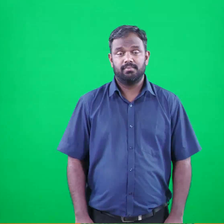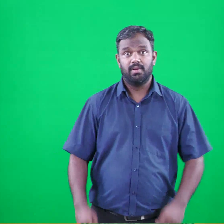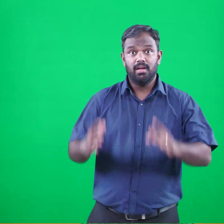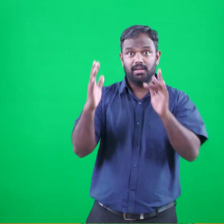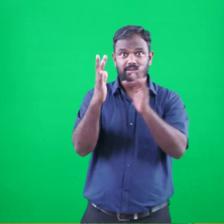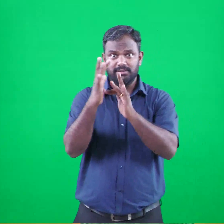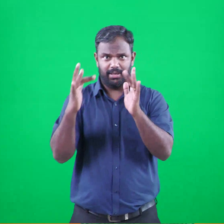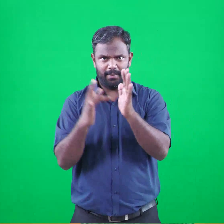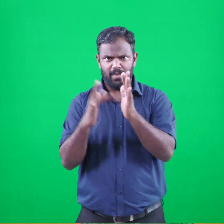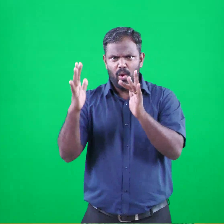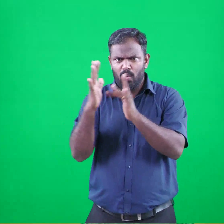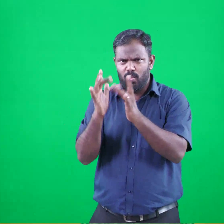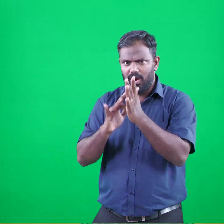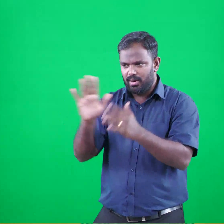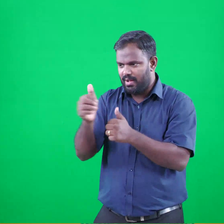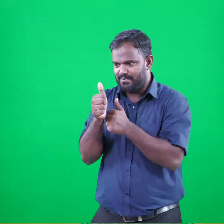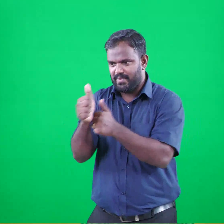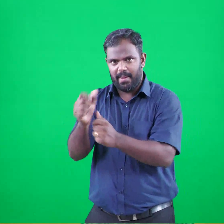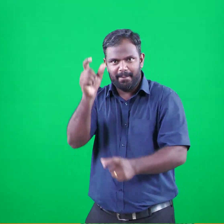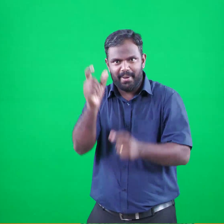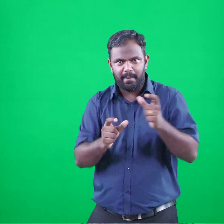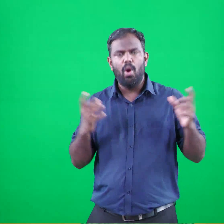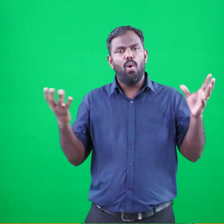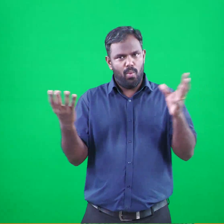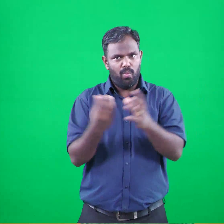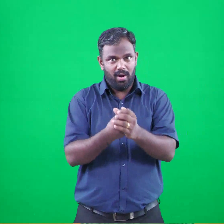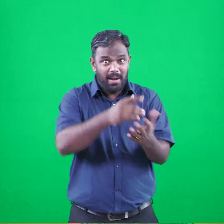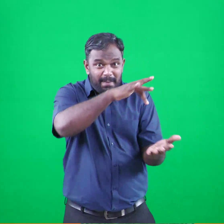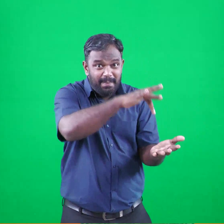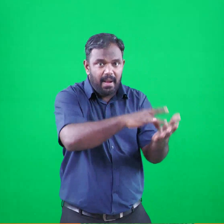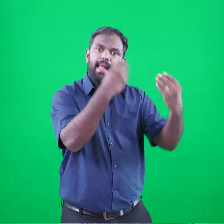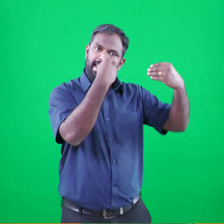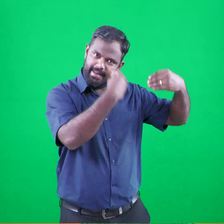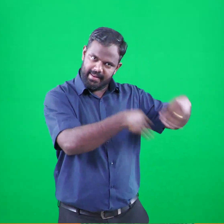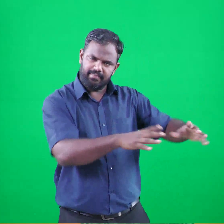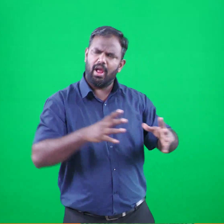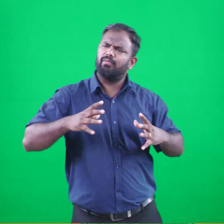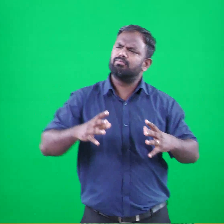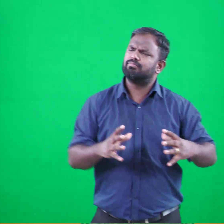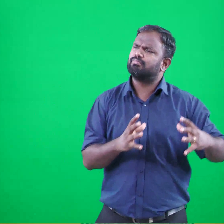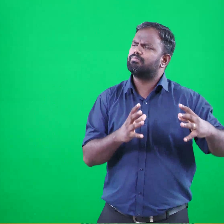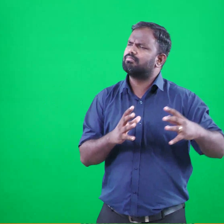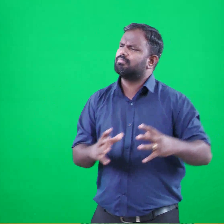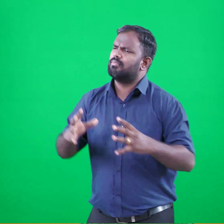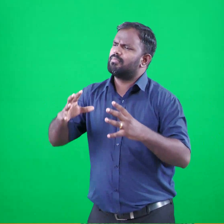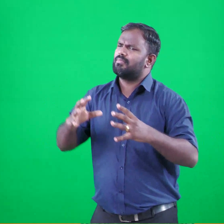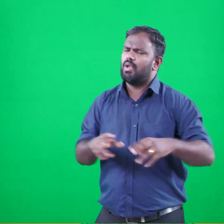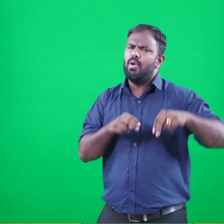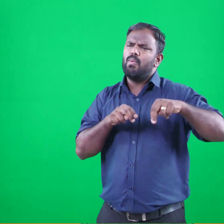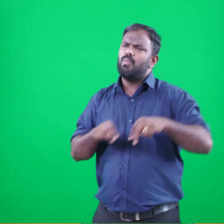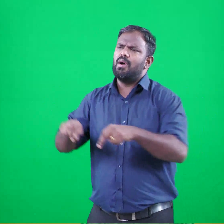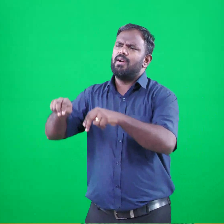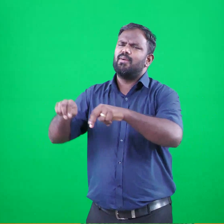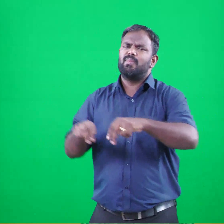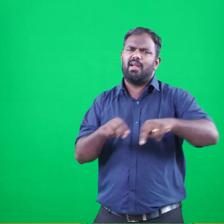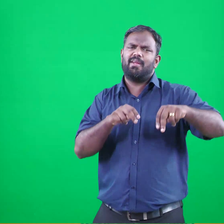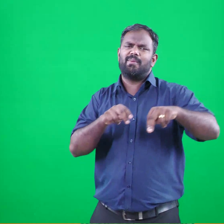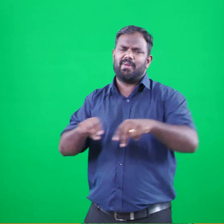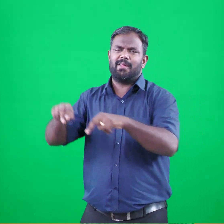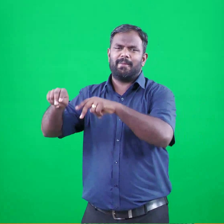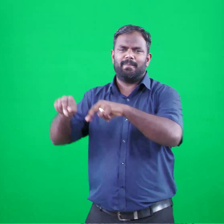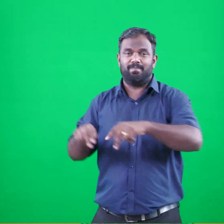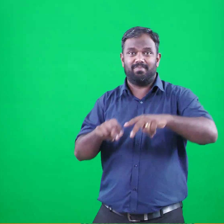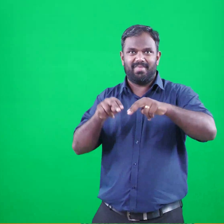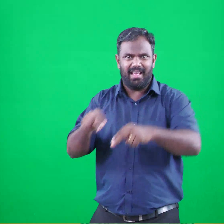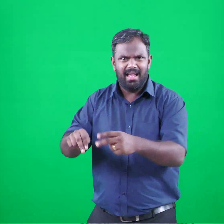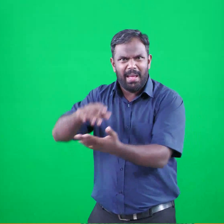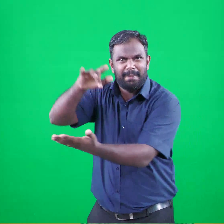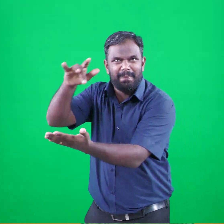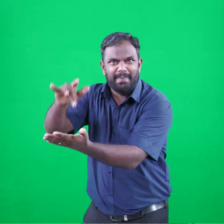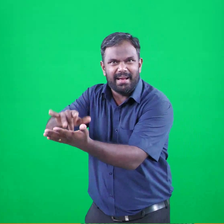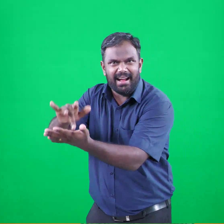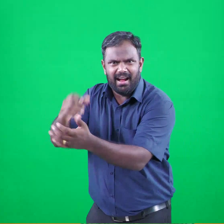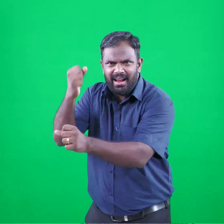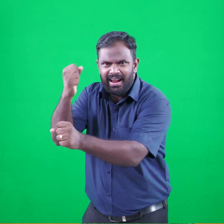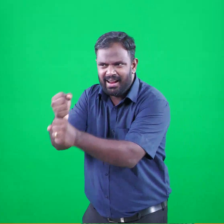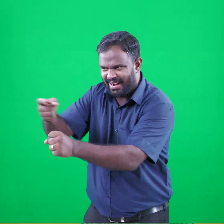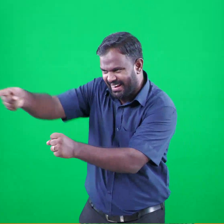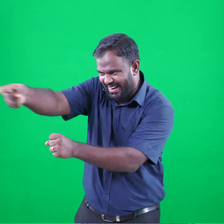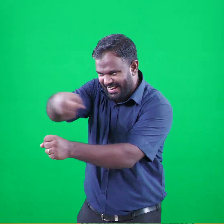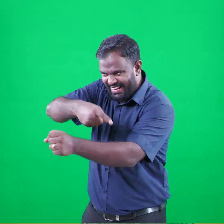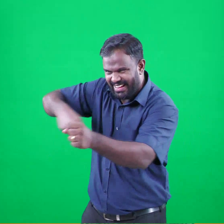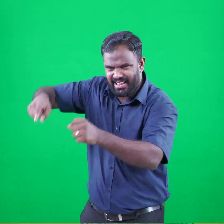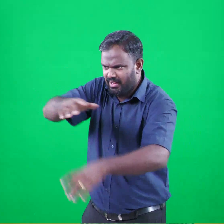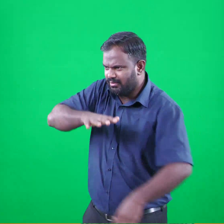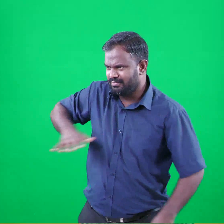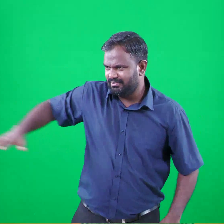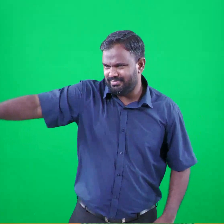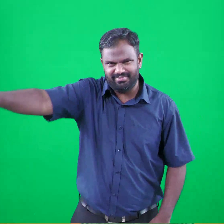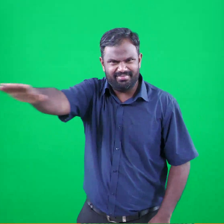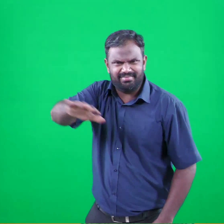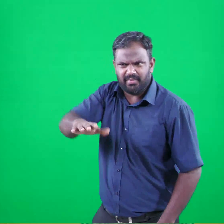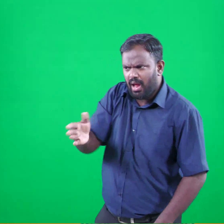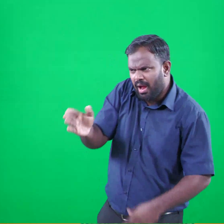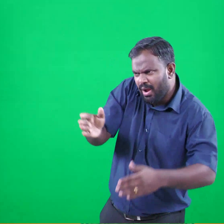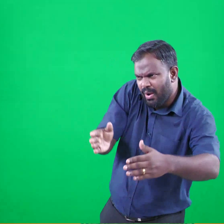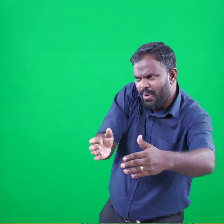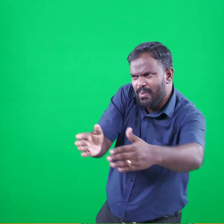Going on from there, they passed through Galilee.